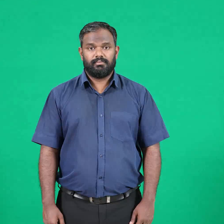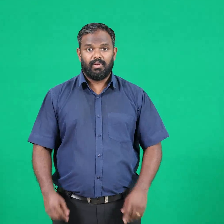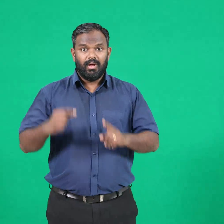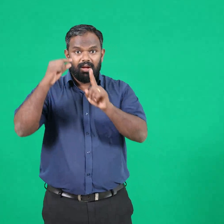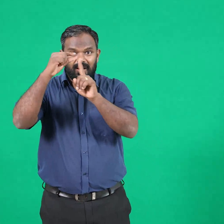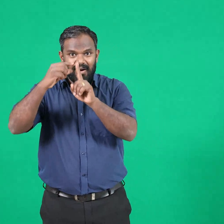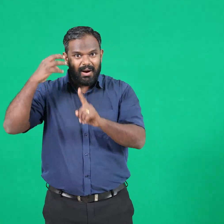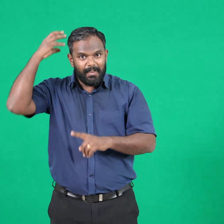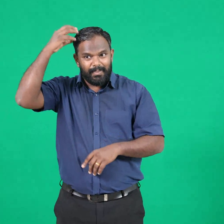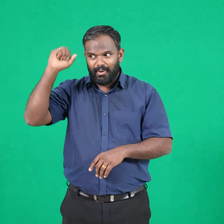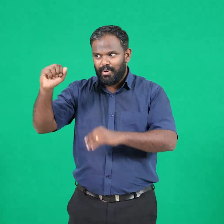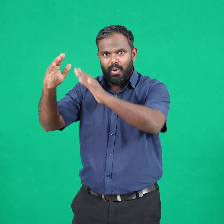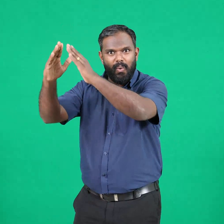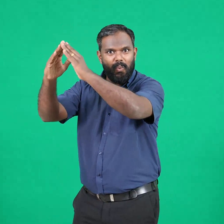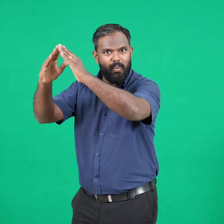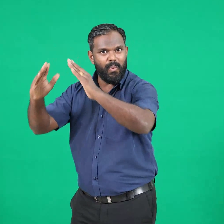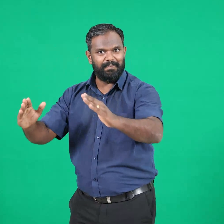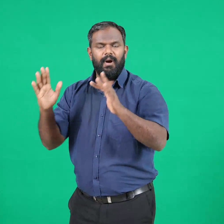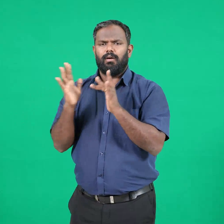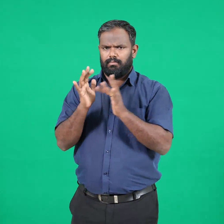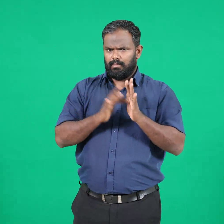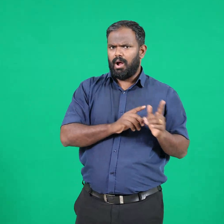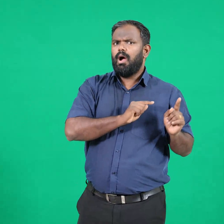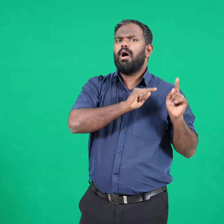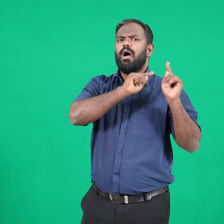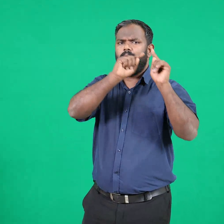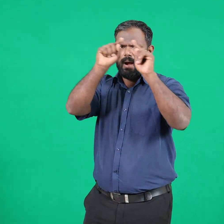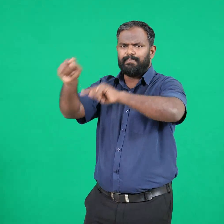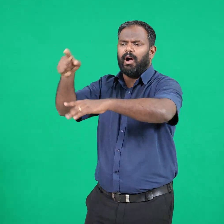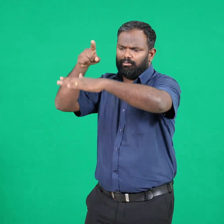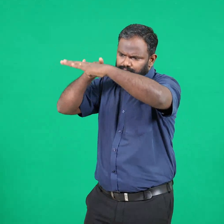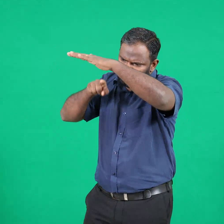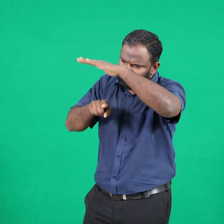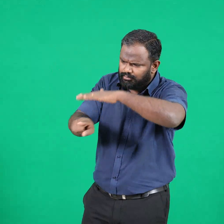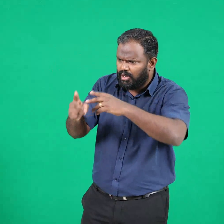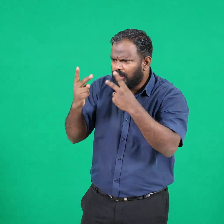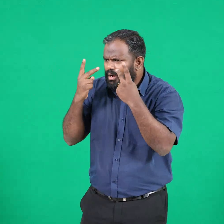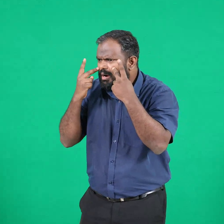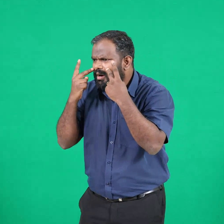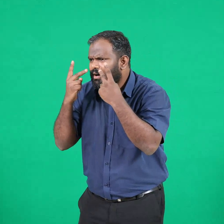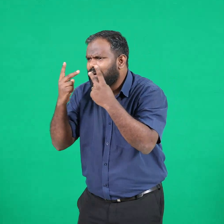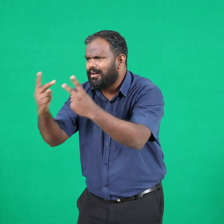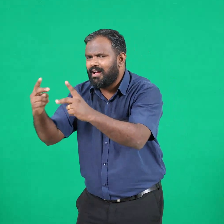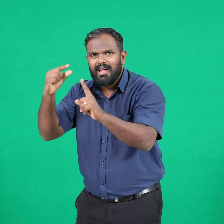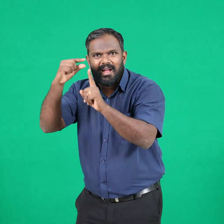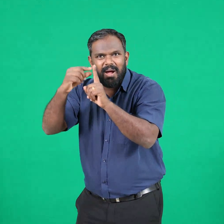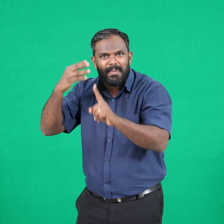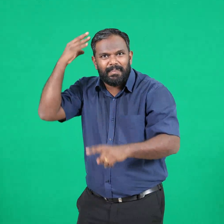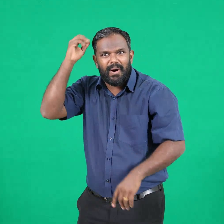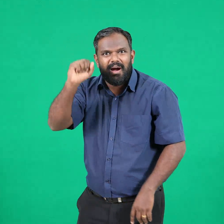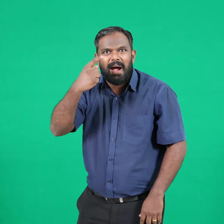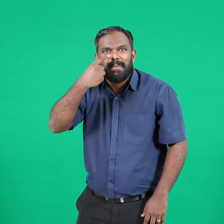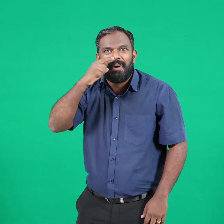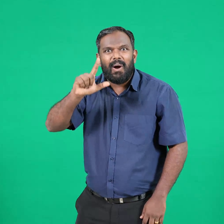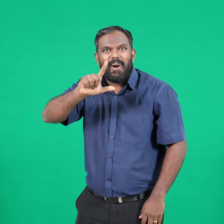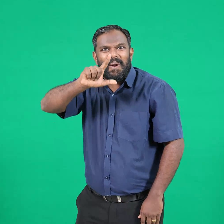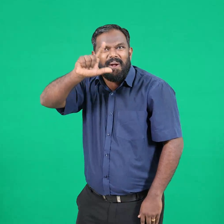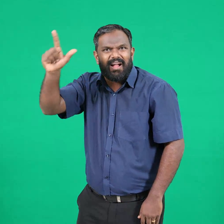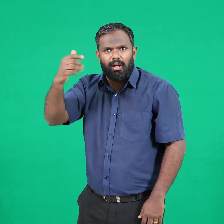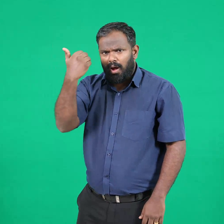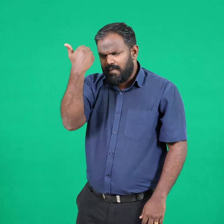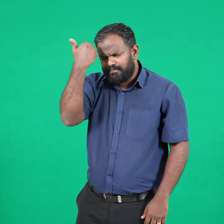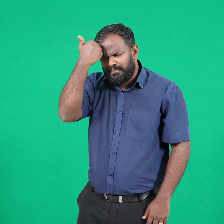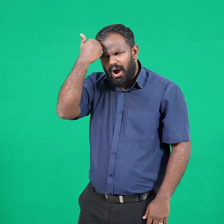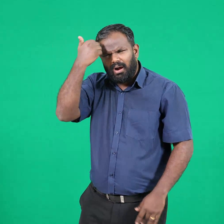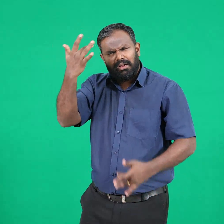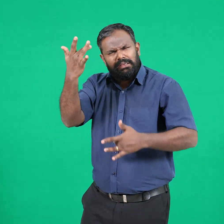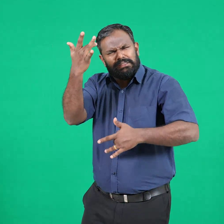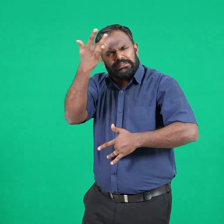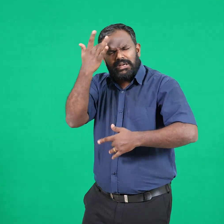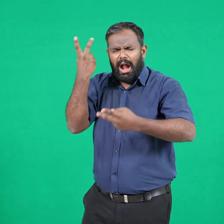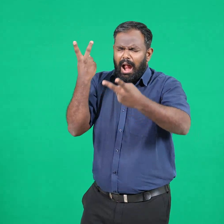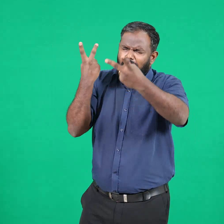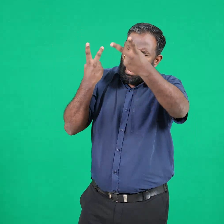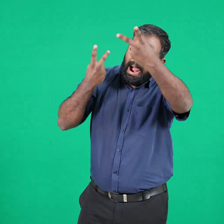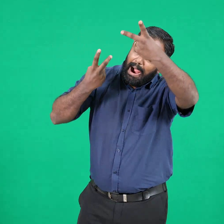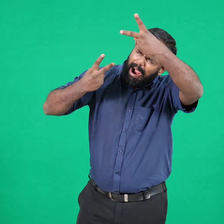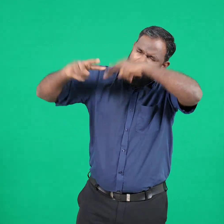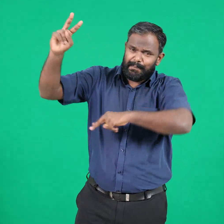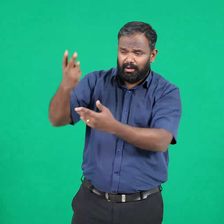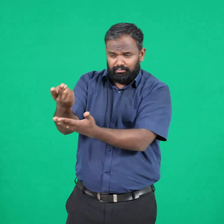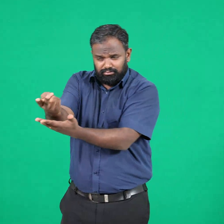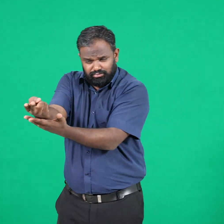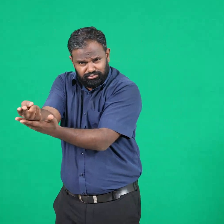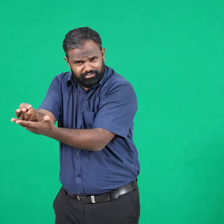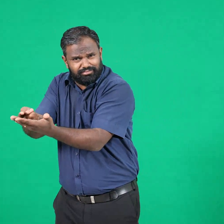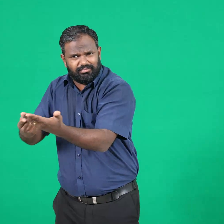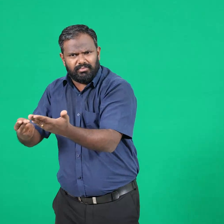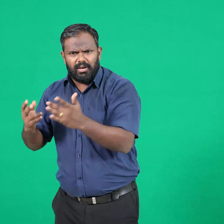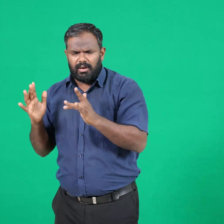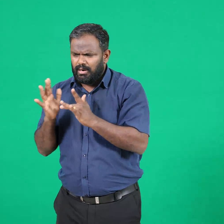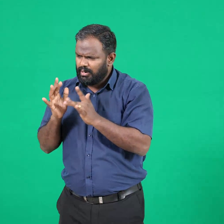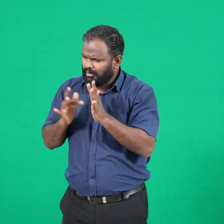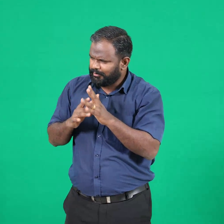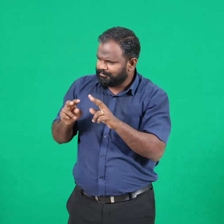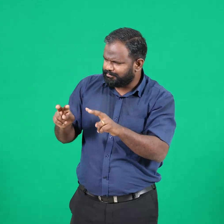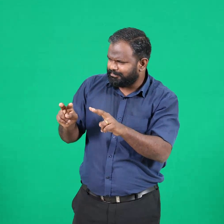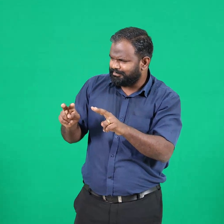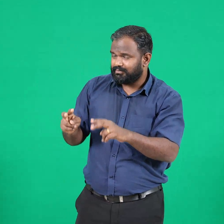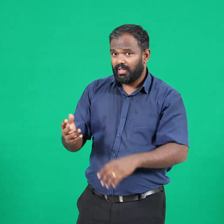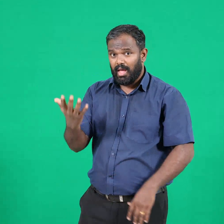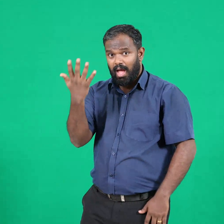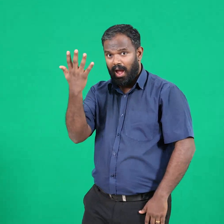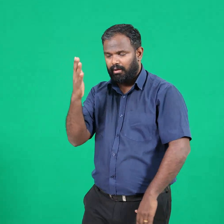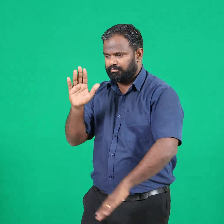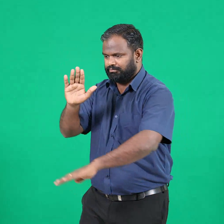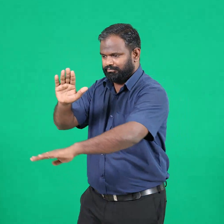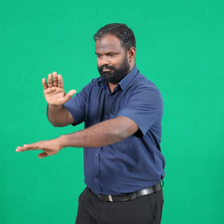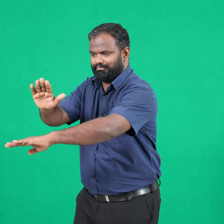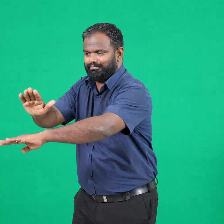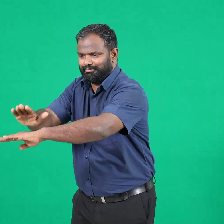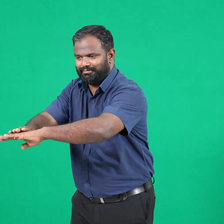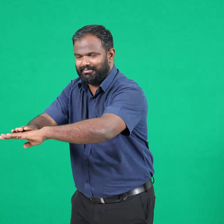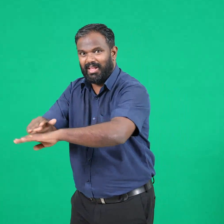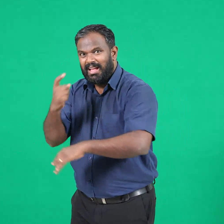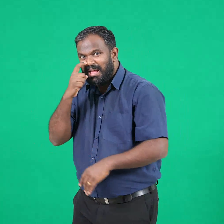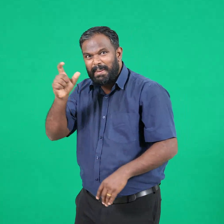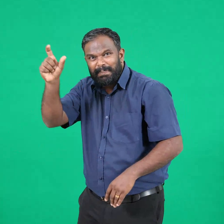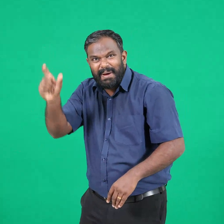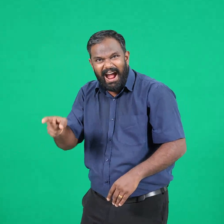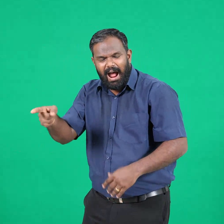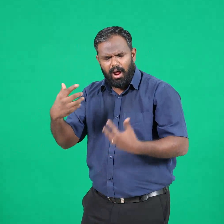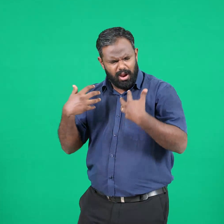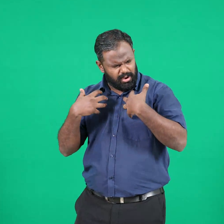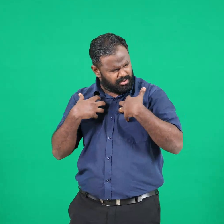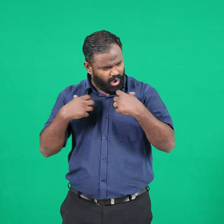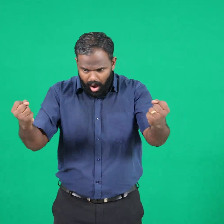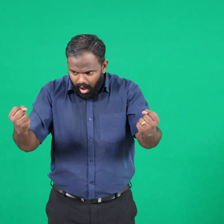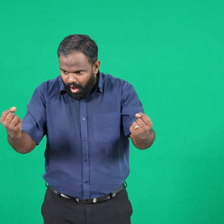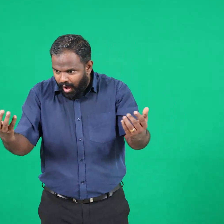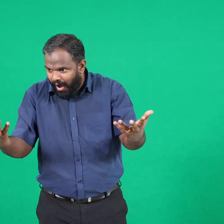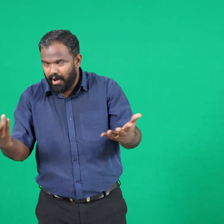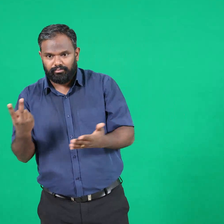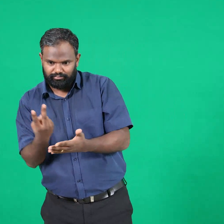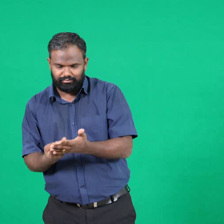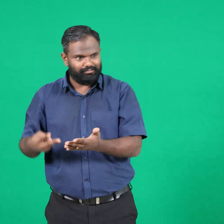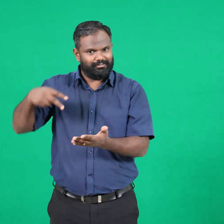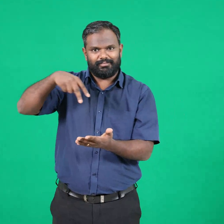When Jesus arrived at Peter's house, He saw Peter's mother-in-law sick in bed with a fever.